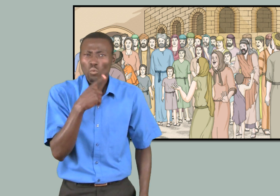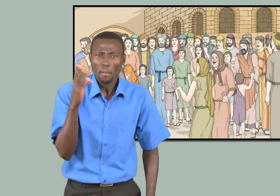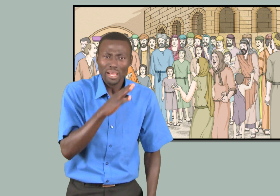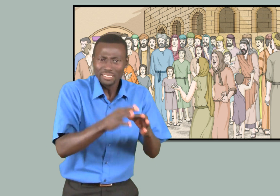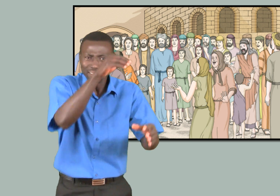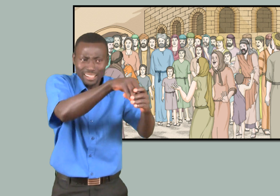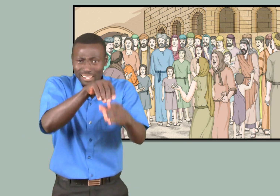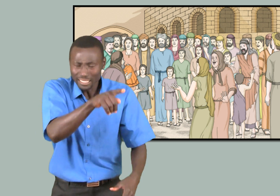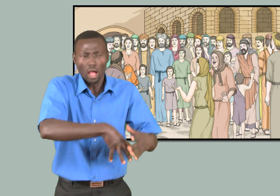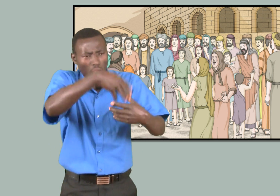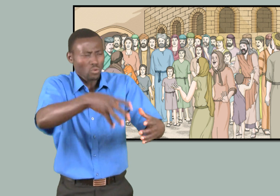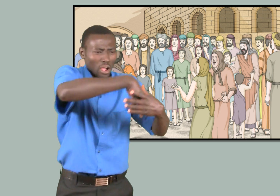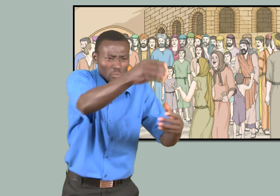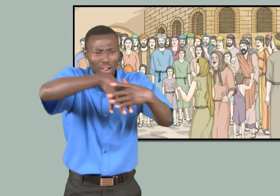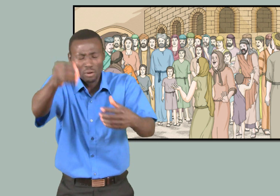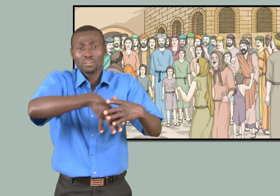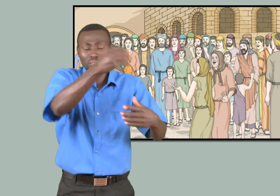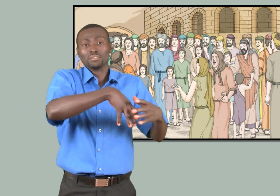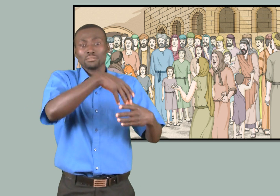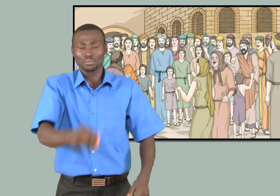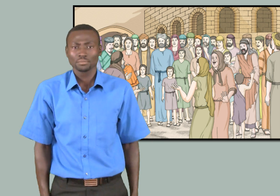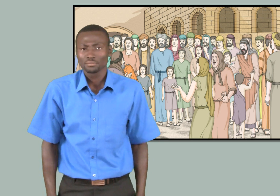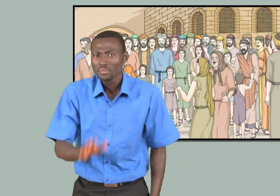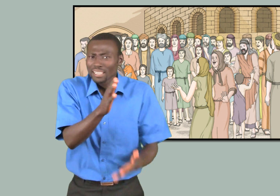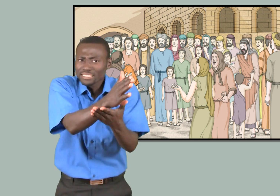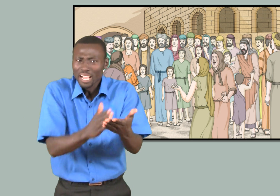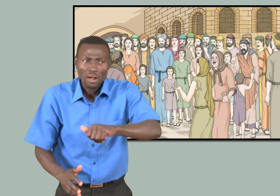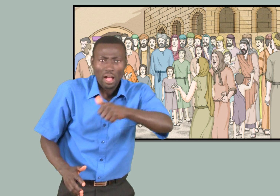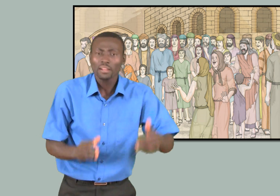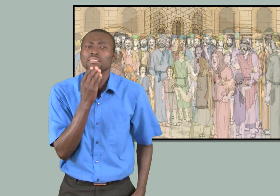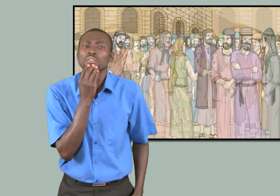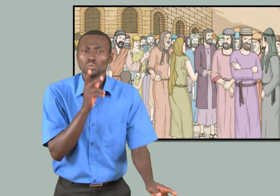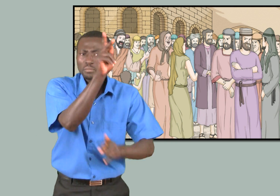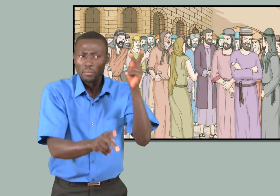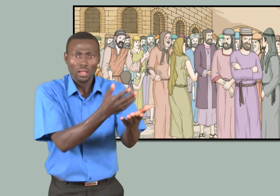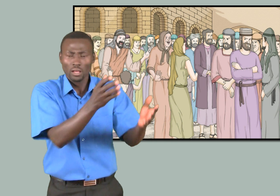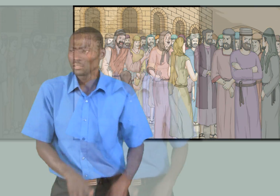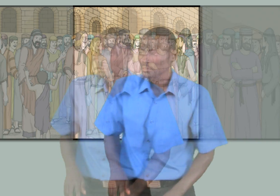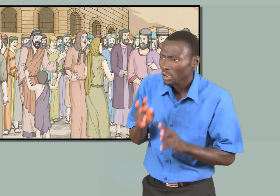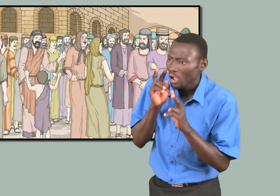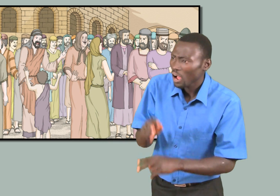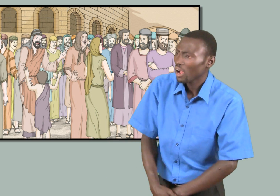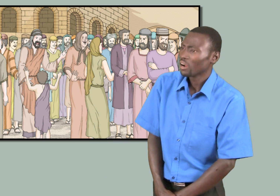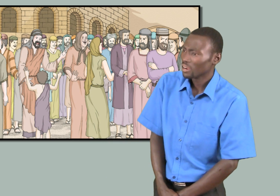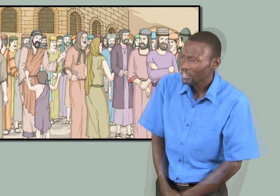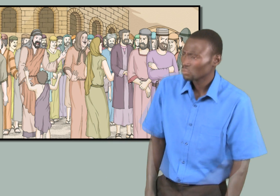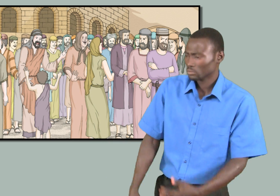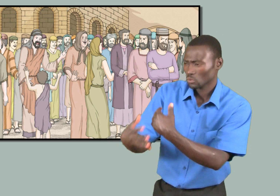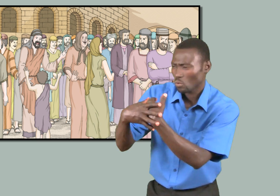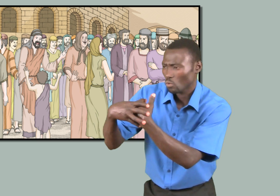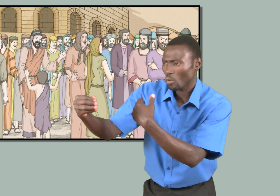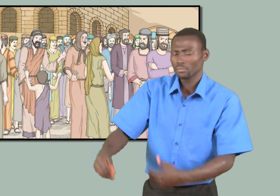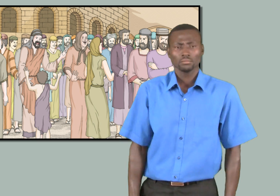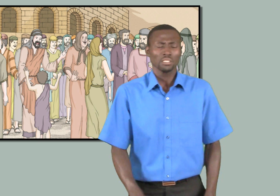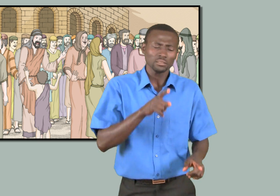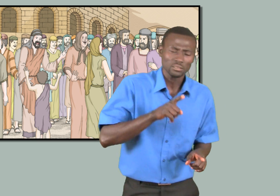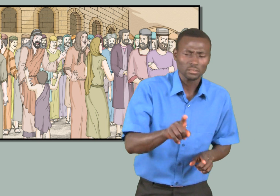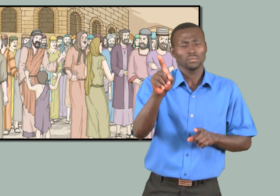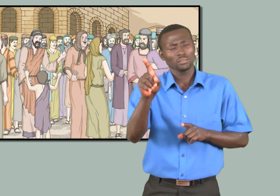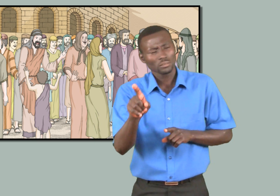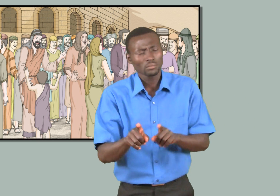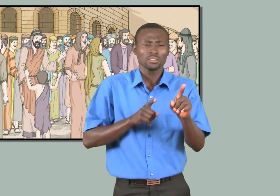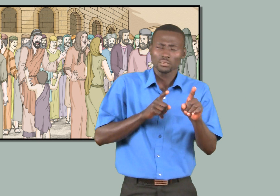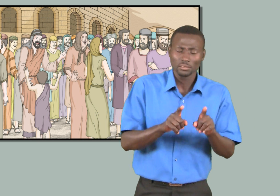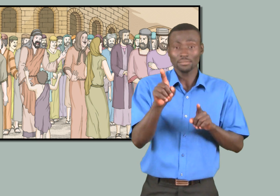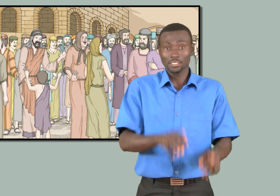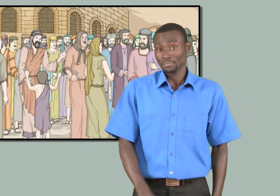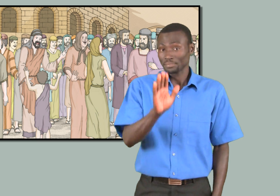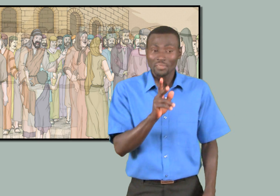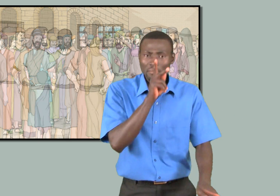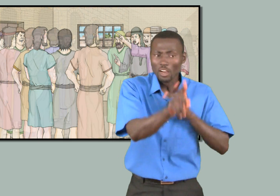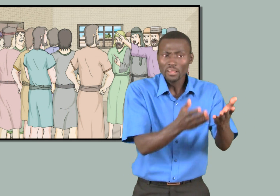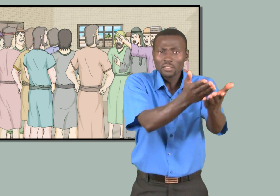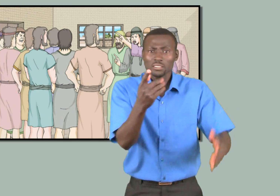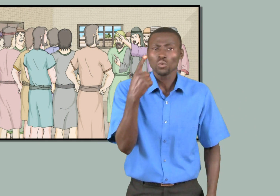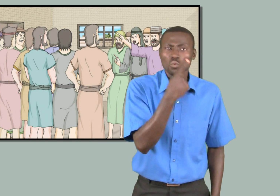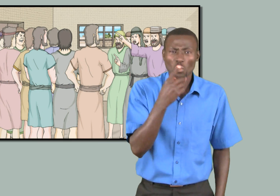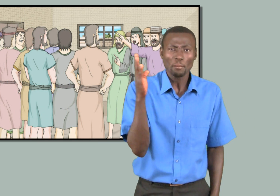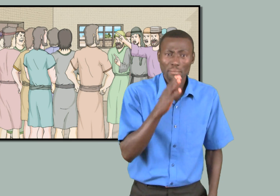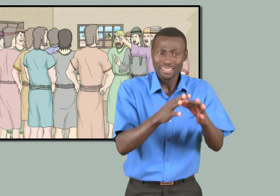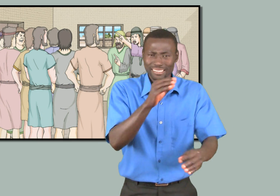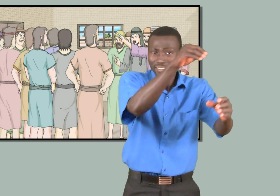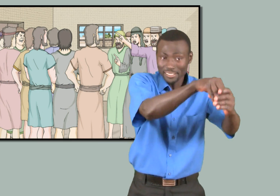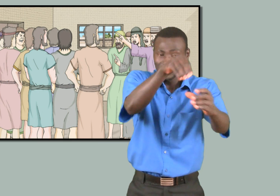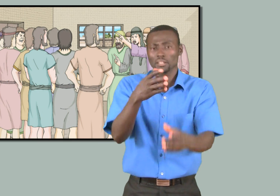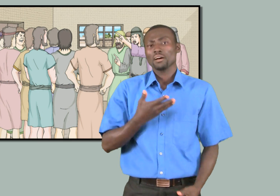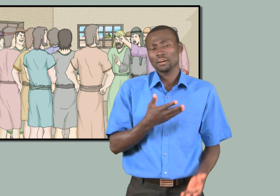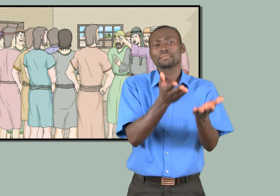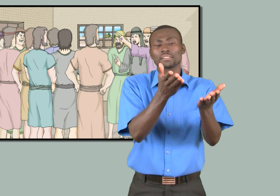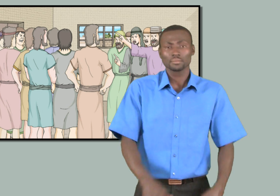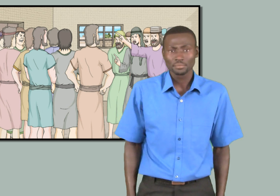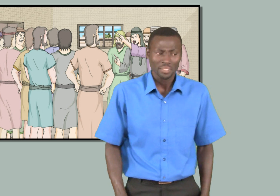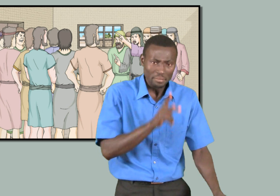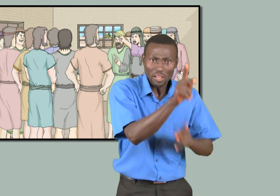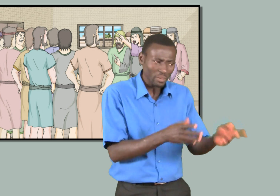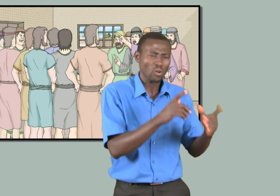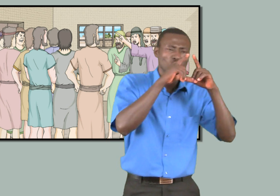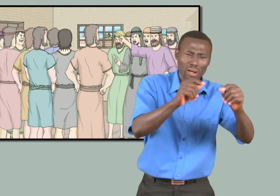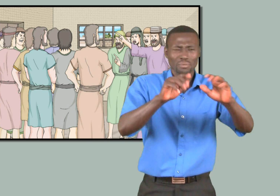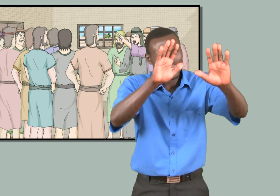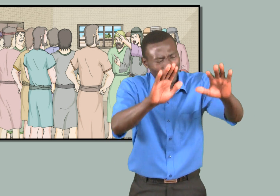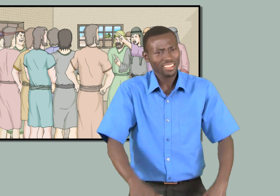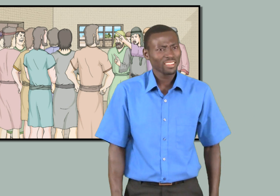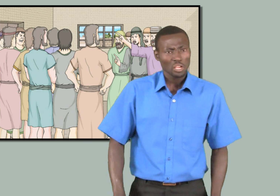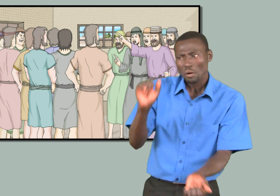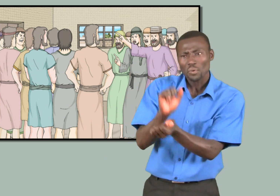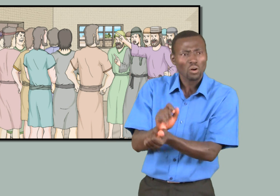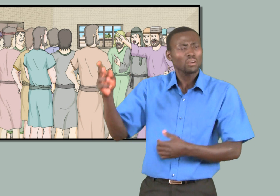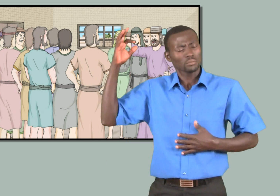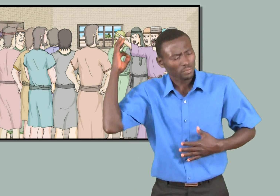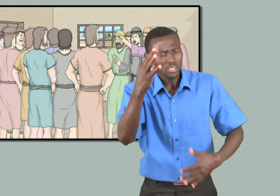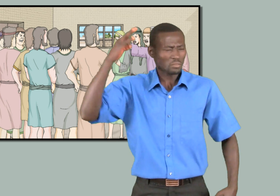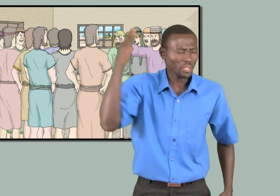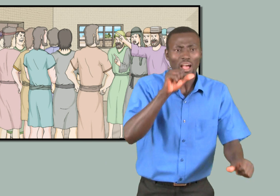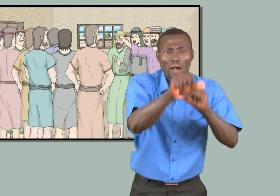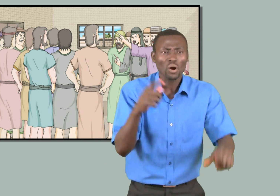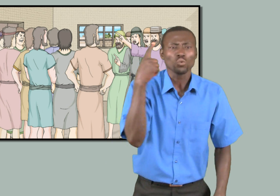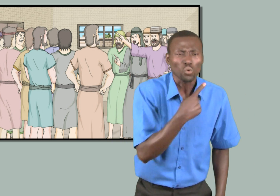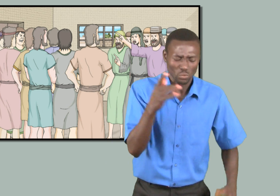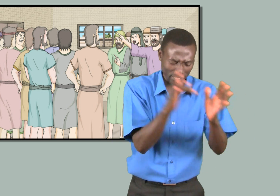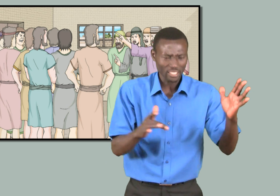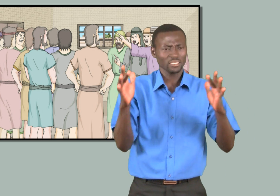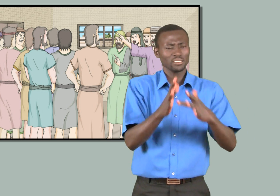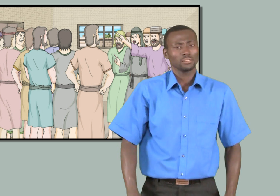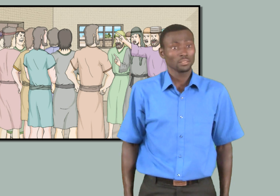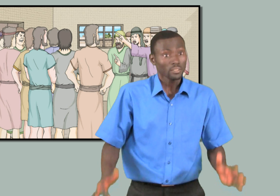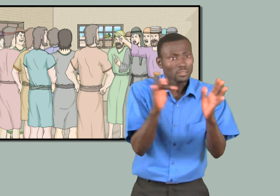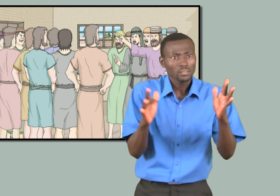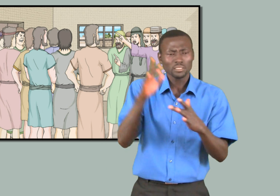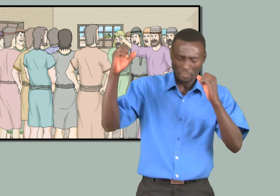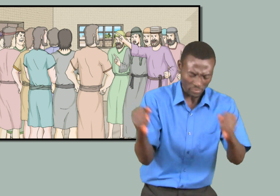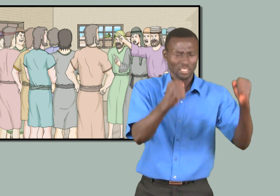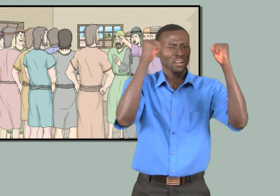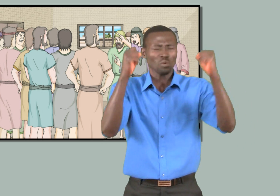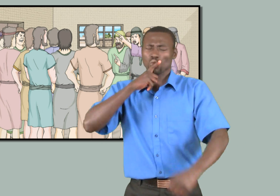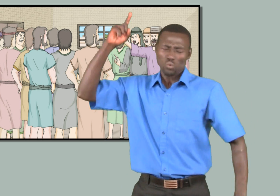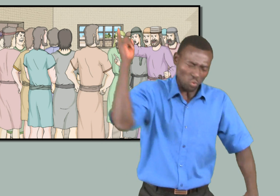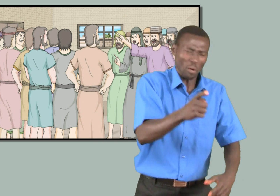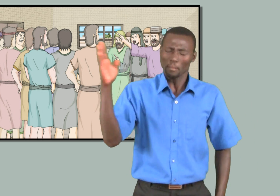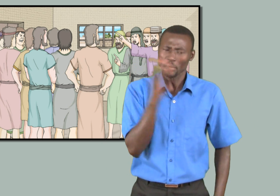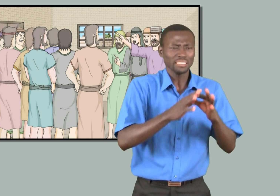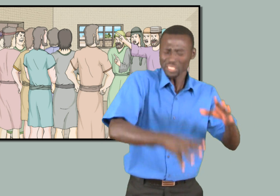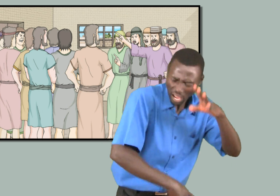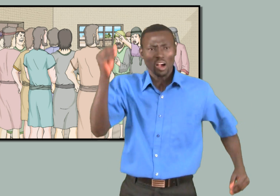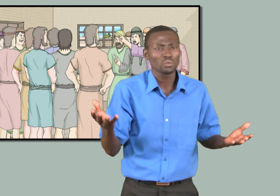Now there were some itinerant Jewish exorcists who tried to invoke the name of the Lord Jesus over those with evil spirits.